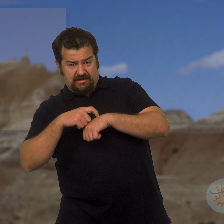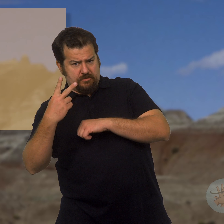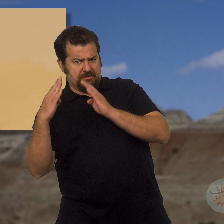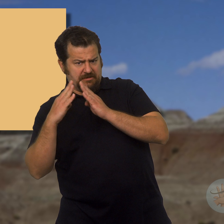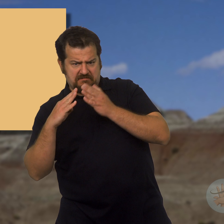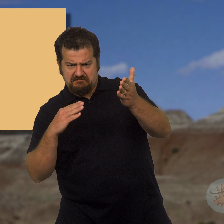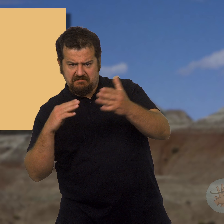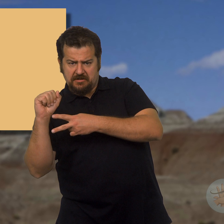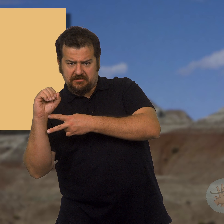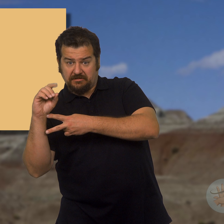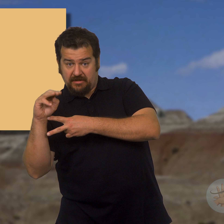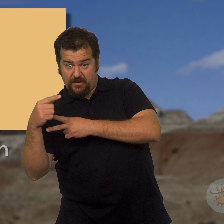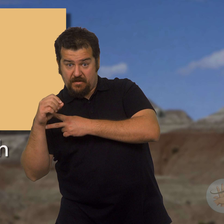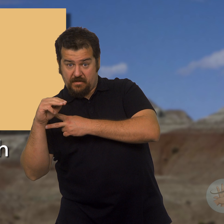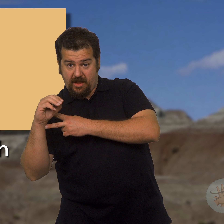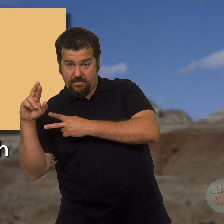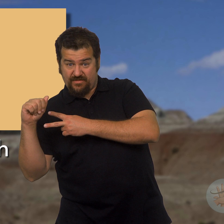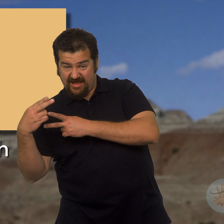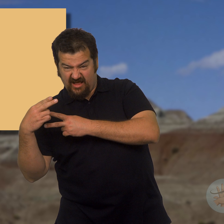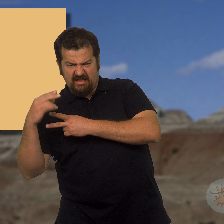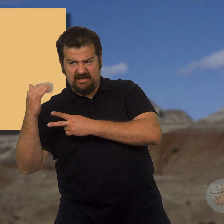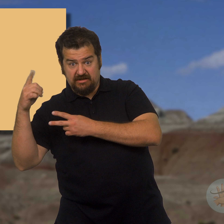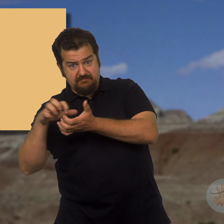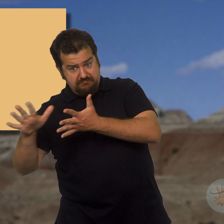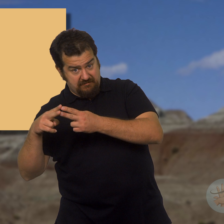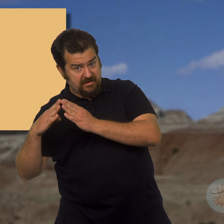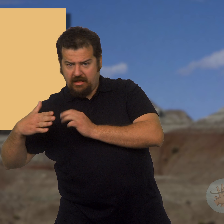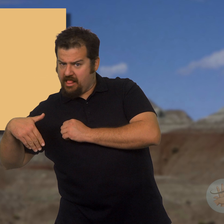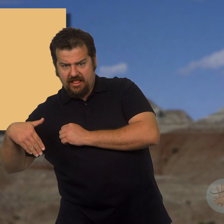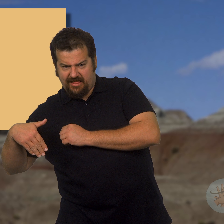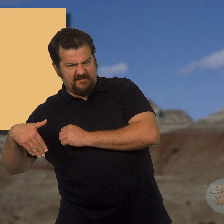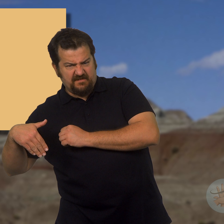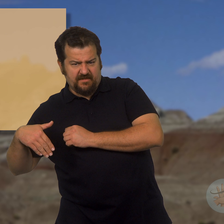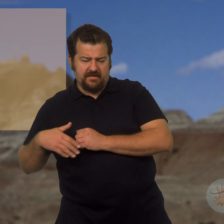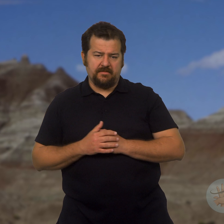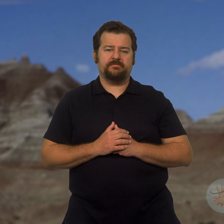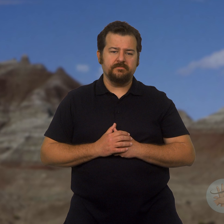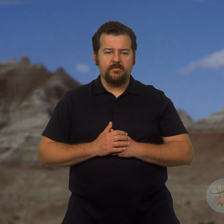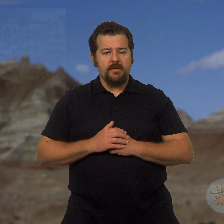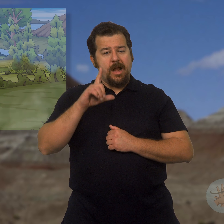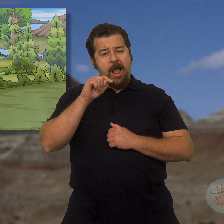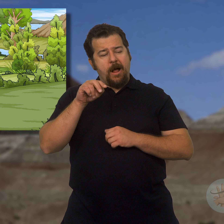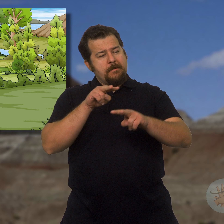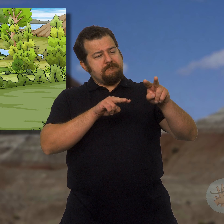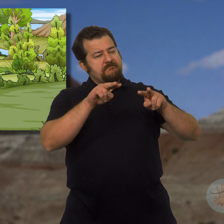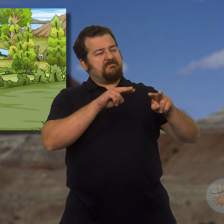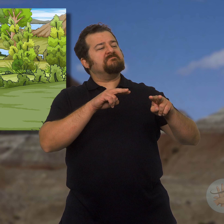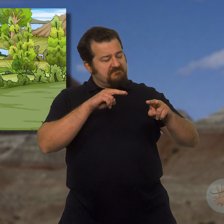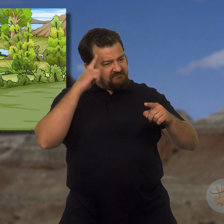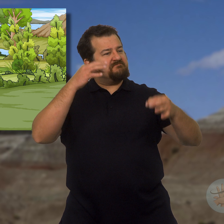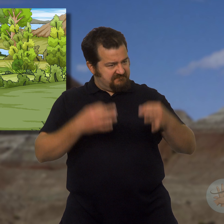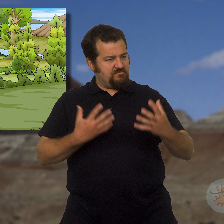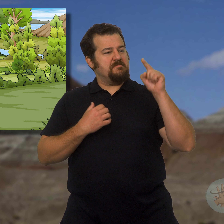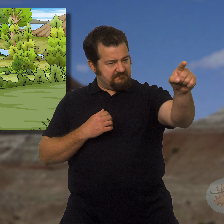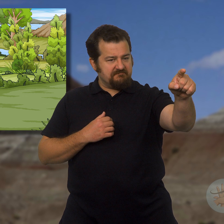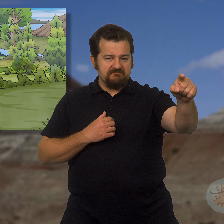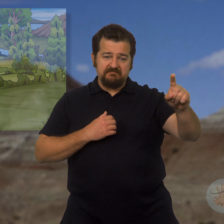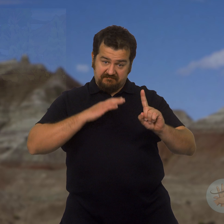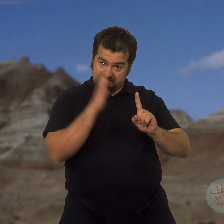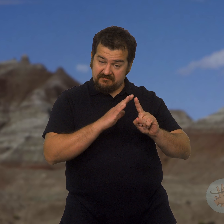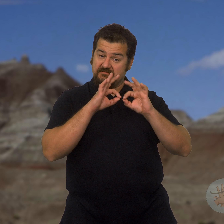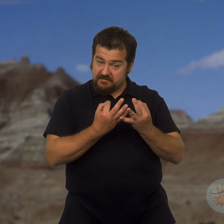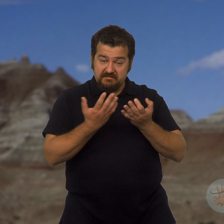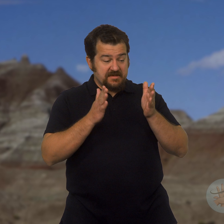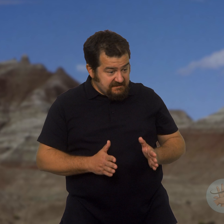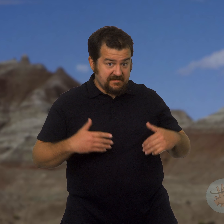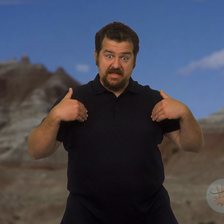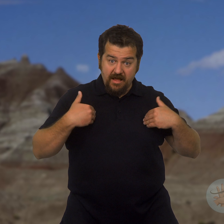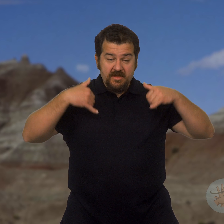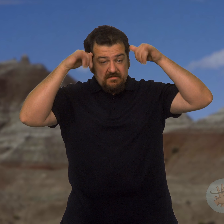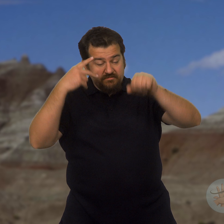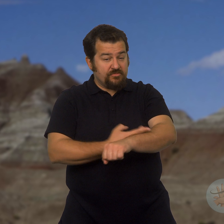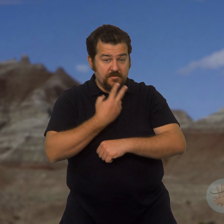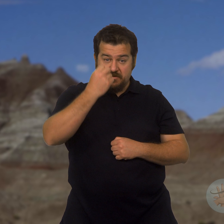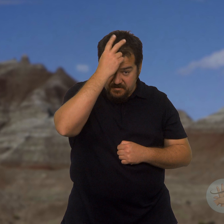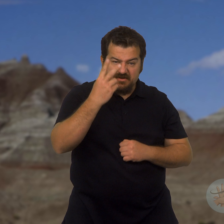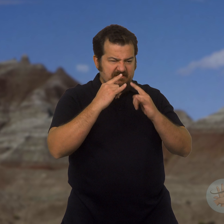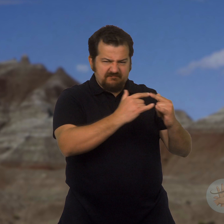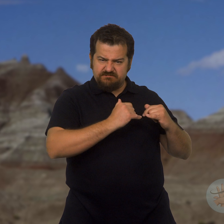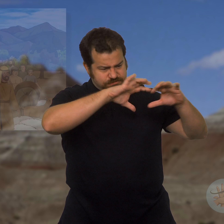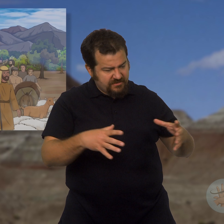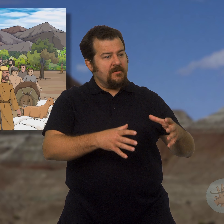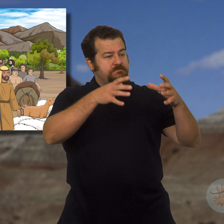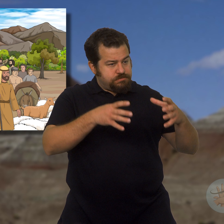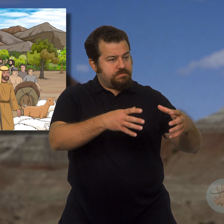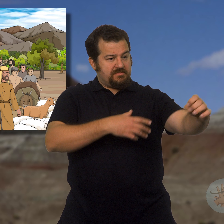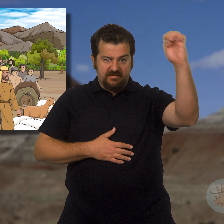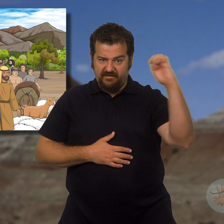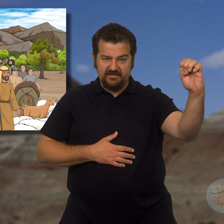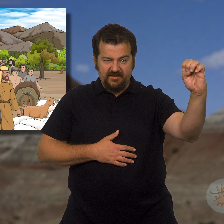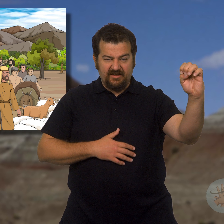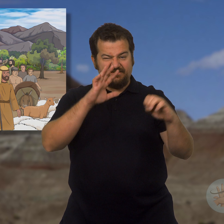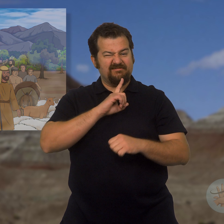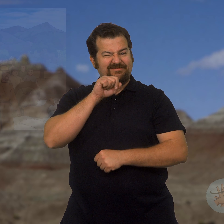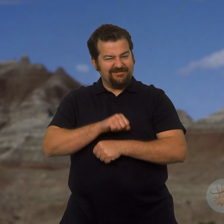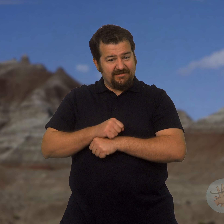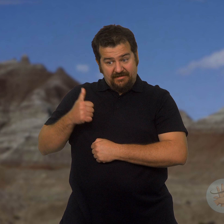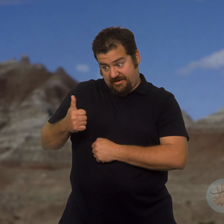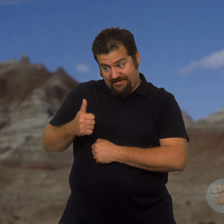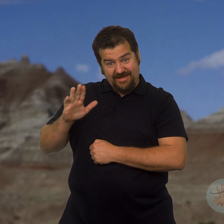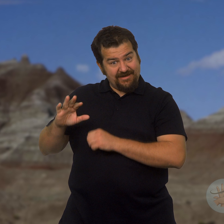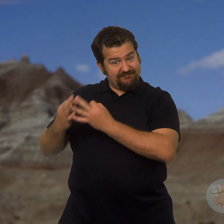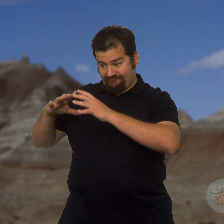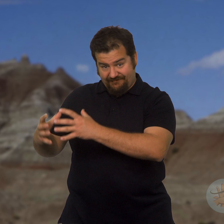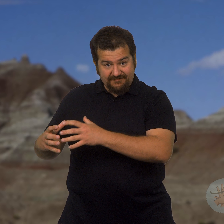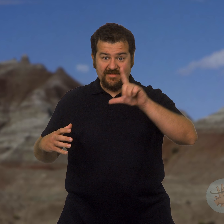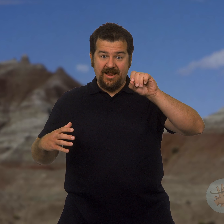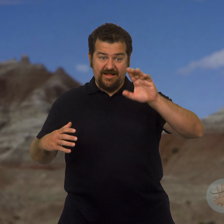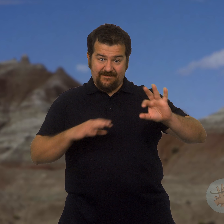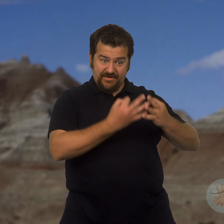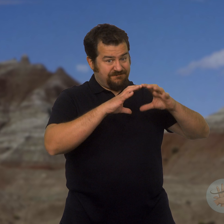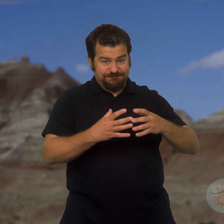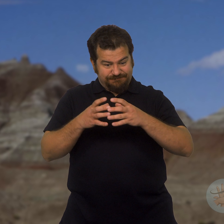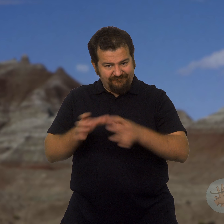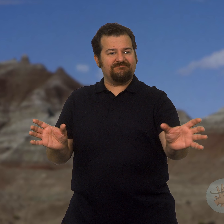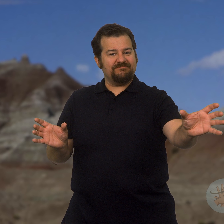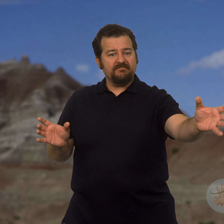(This was before the LORD destroyed Sodom and Gomorrah.) So Lot chose the whole plain of the Jordan for himself and set out toward the east.